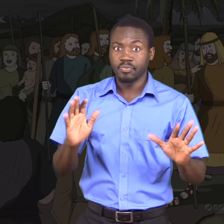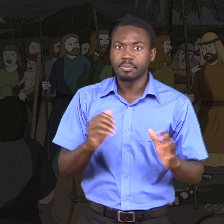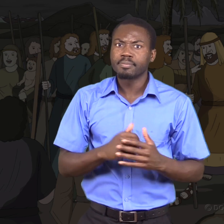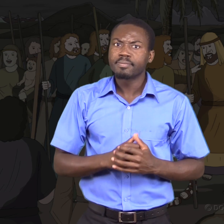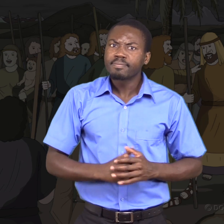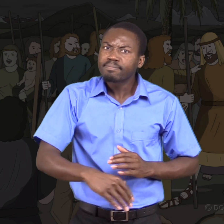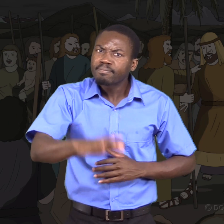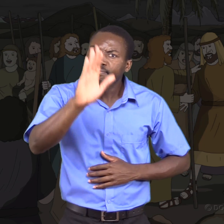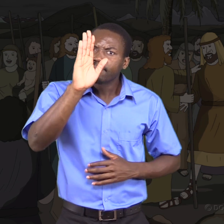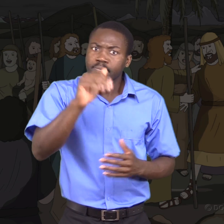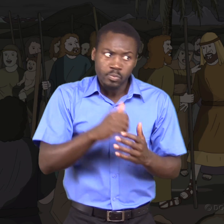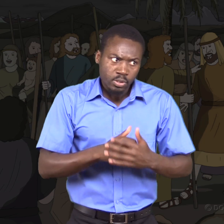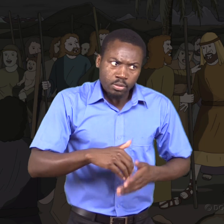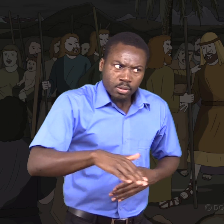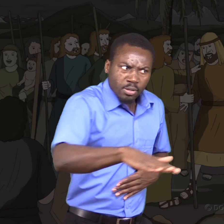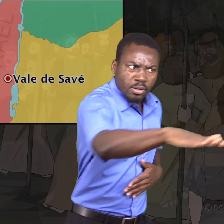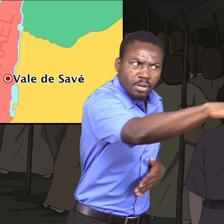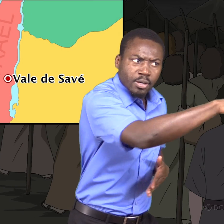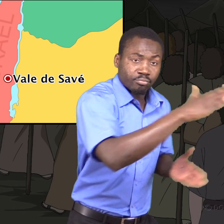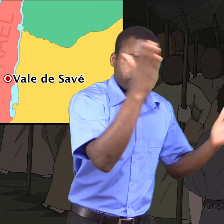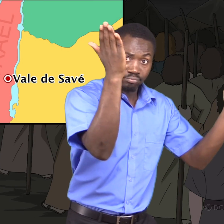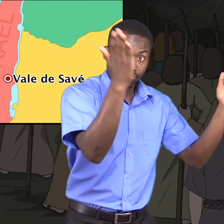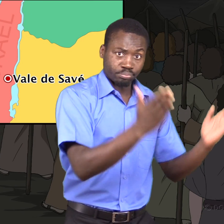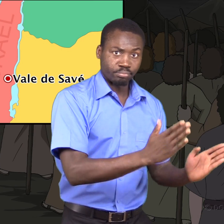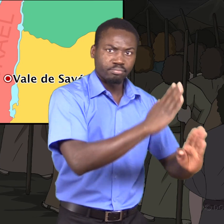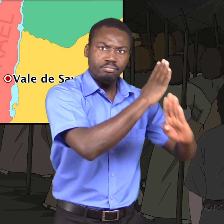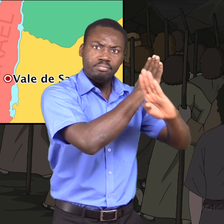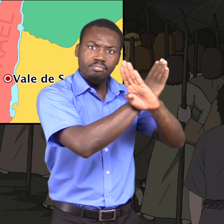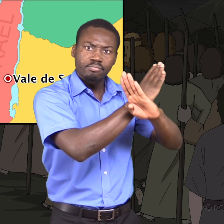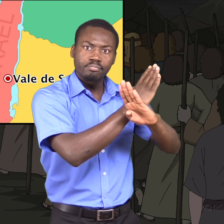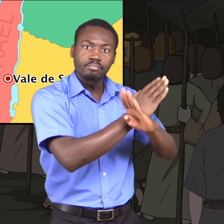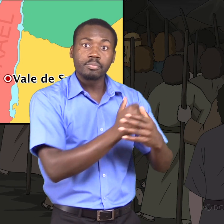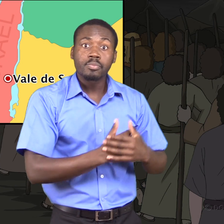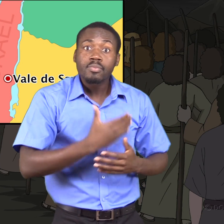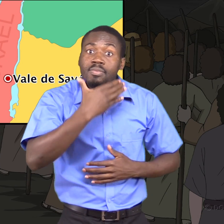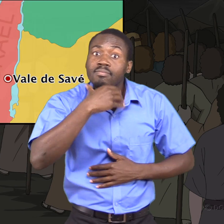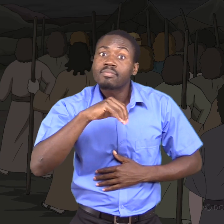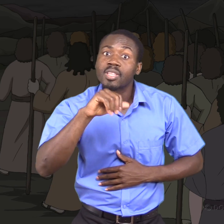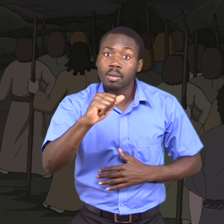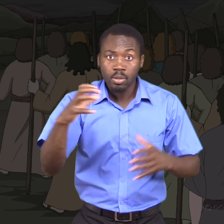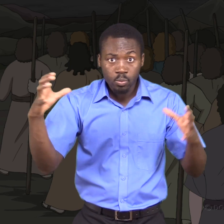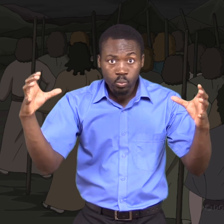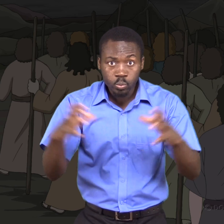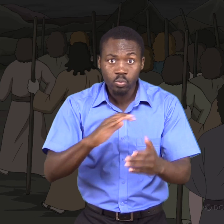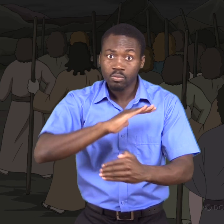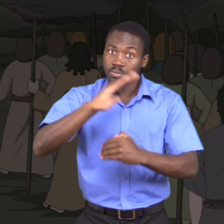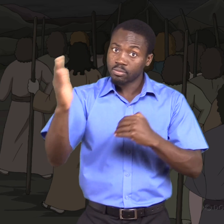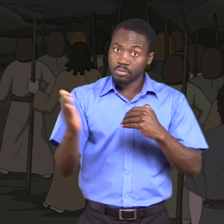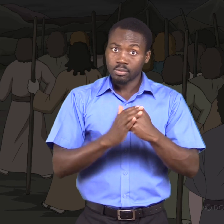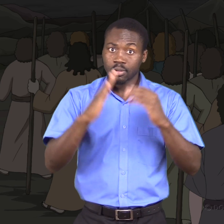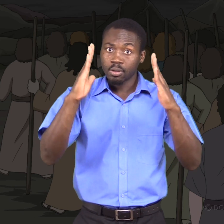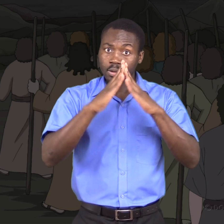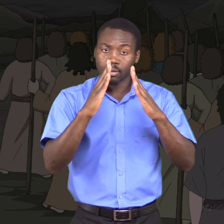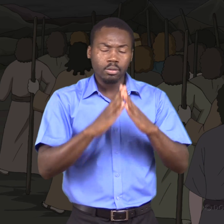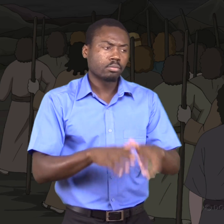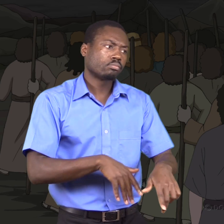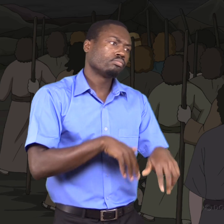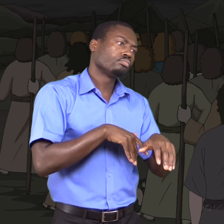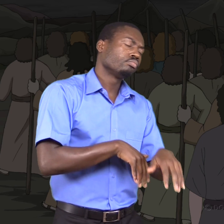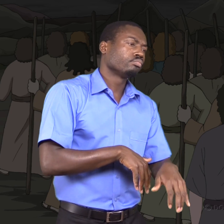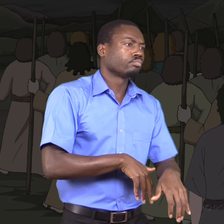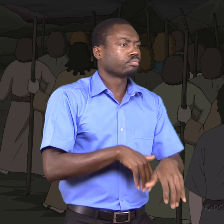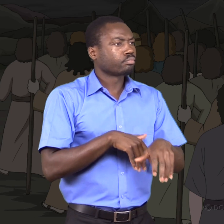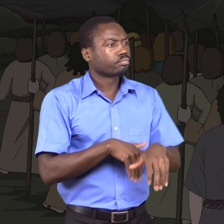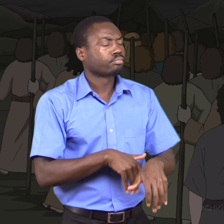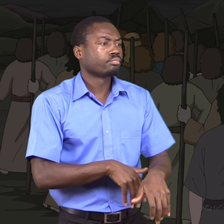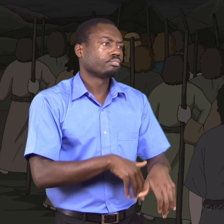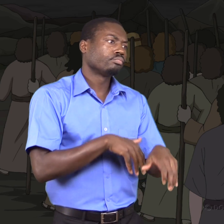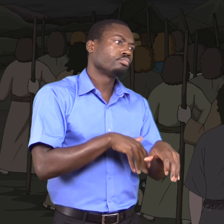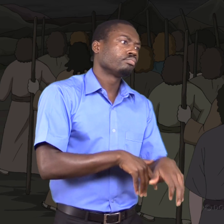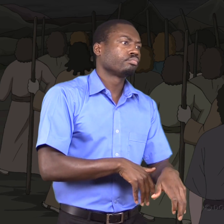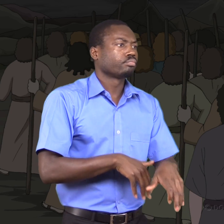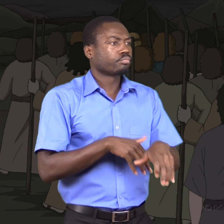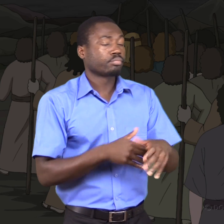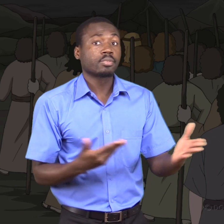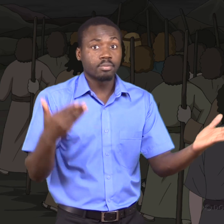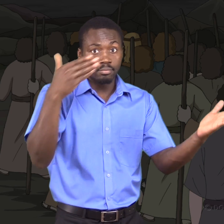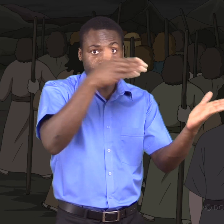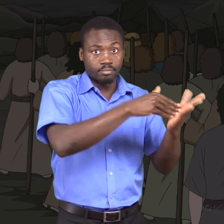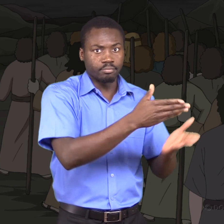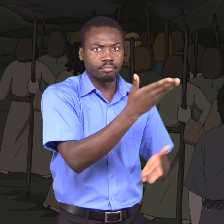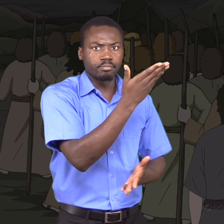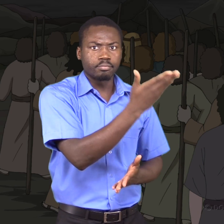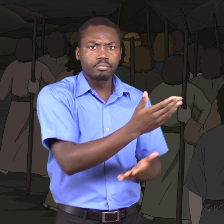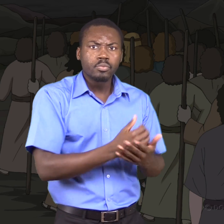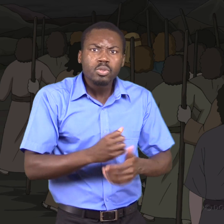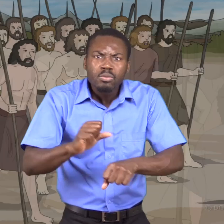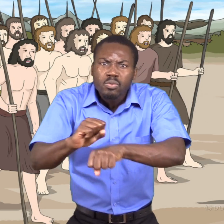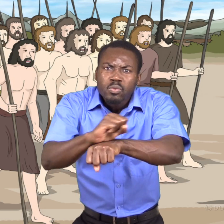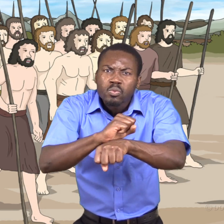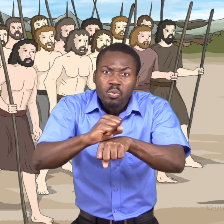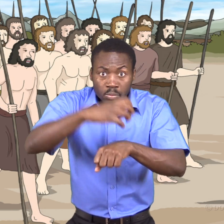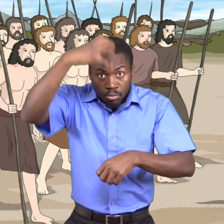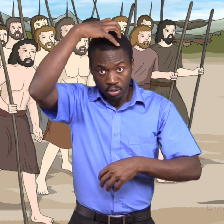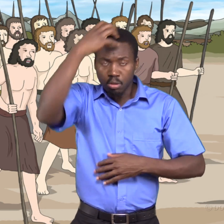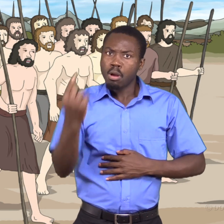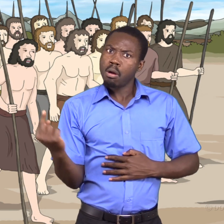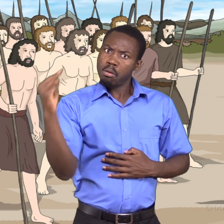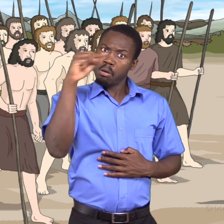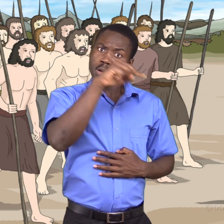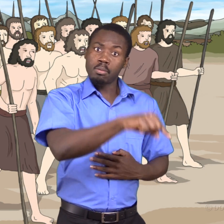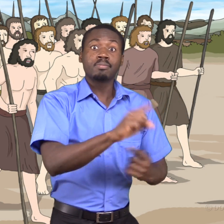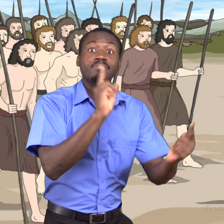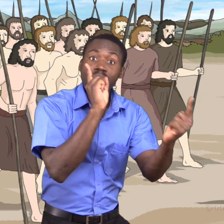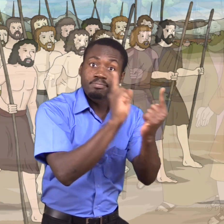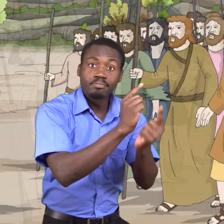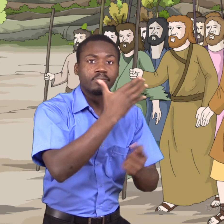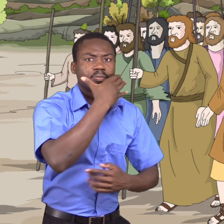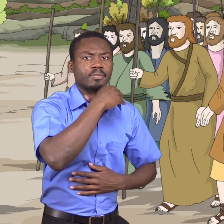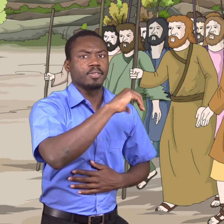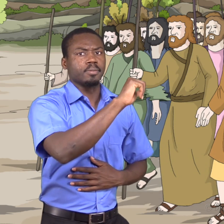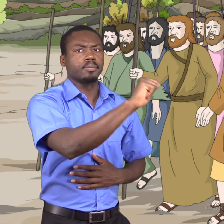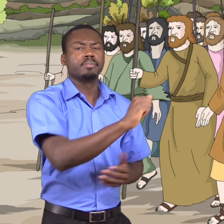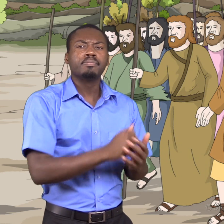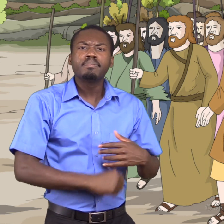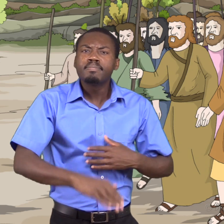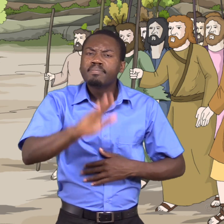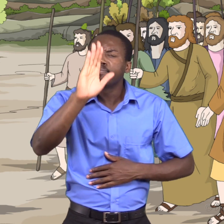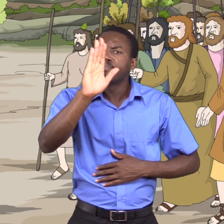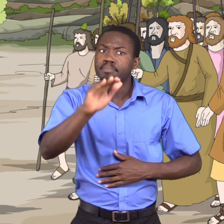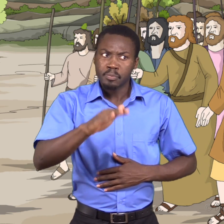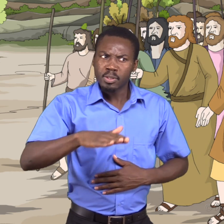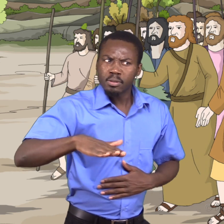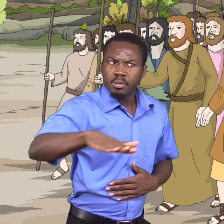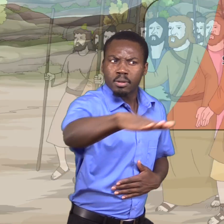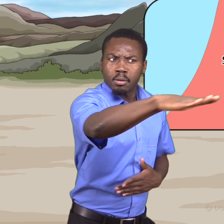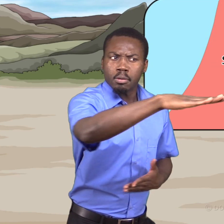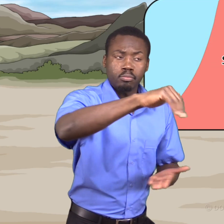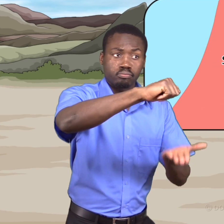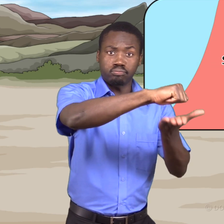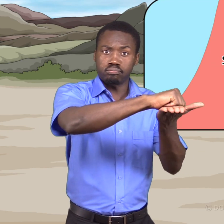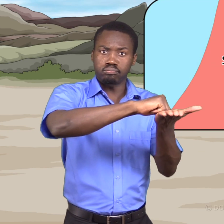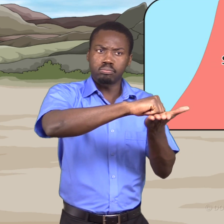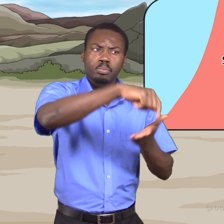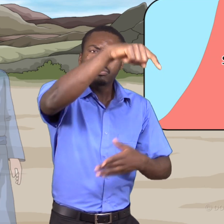After Abram returned from defeating Chedorlaomer and the kings allied with him, the king of Sodom went out to meet him in the Valley of Shaveh (that is, the King’s Valley).